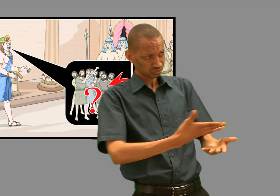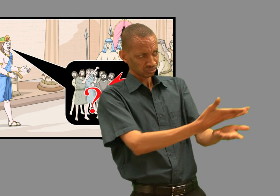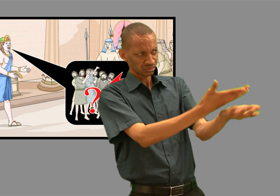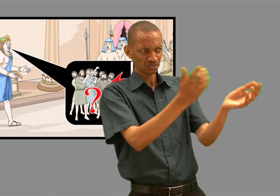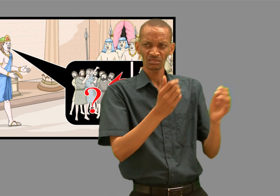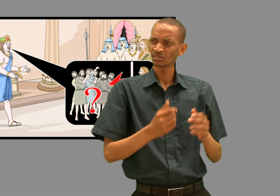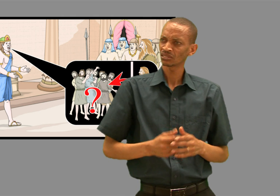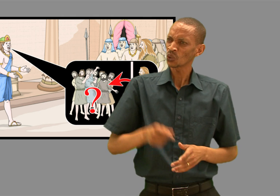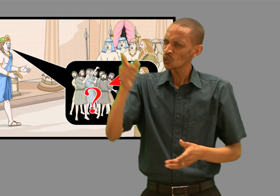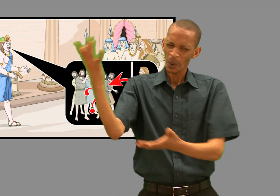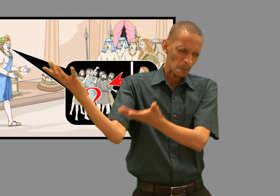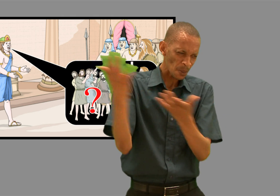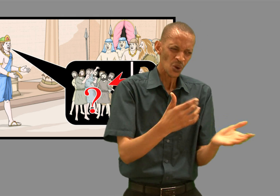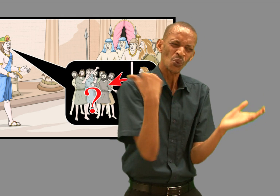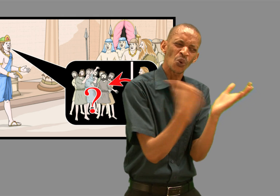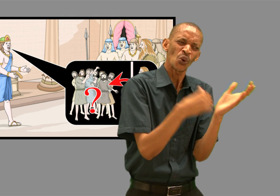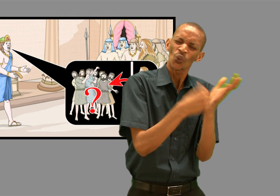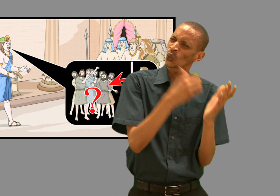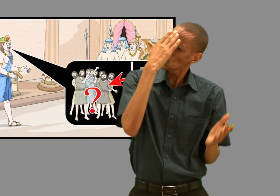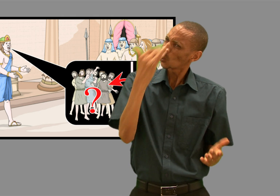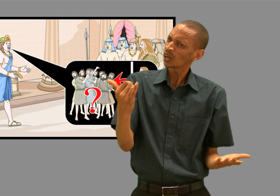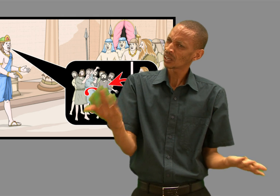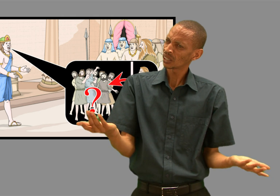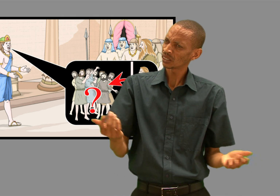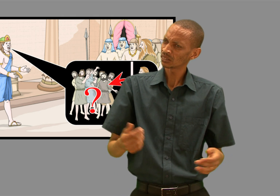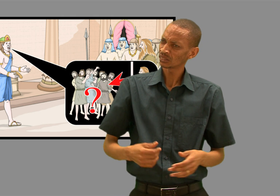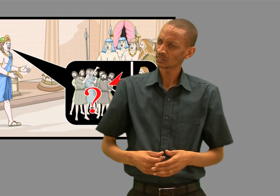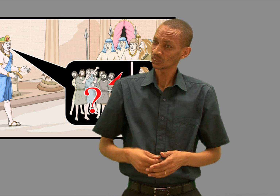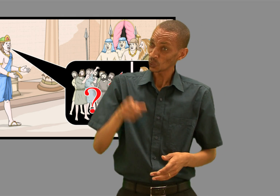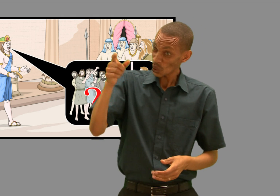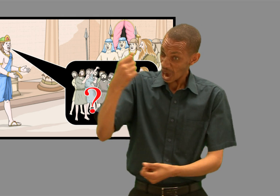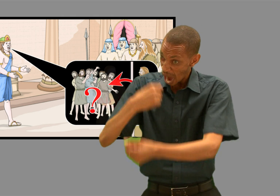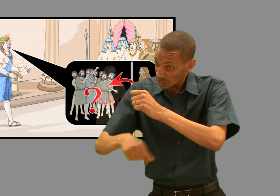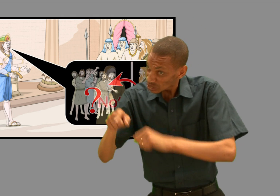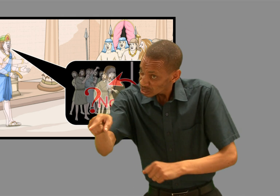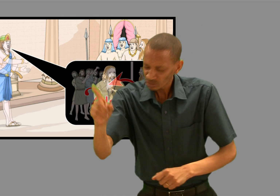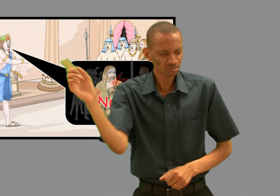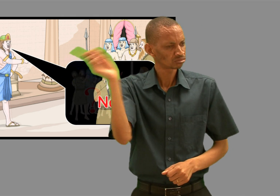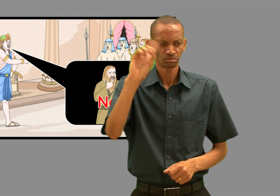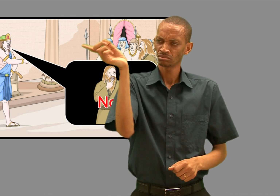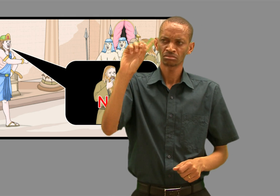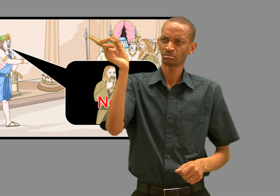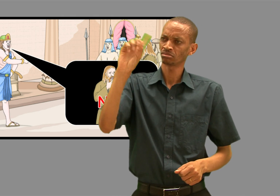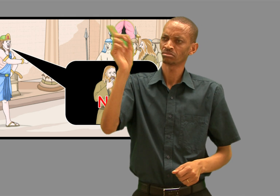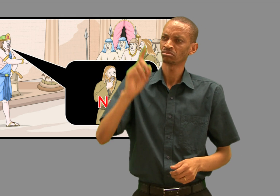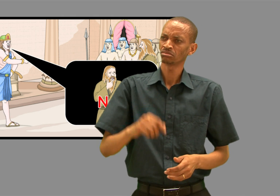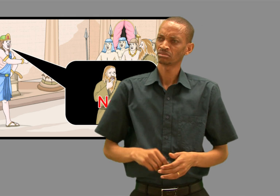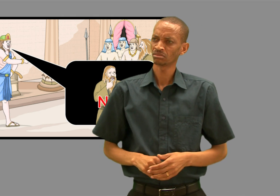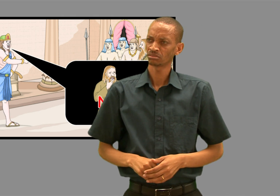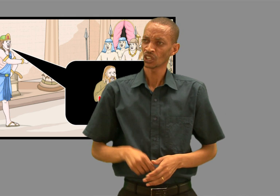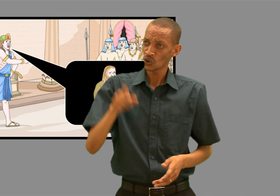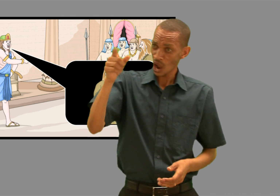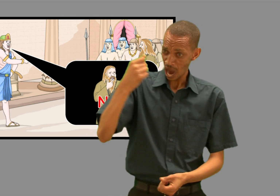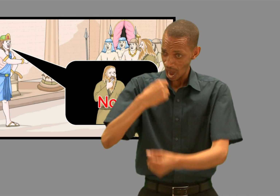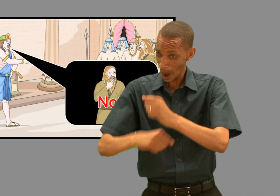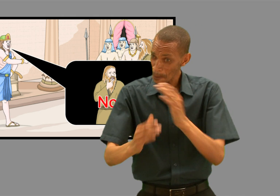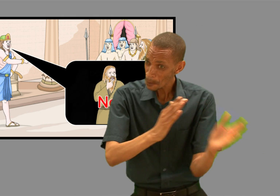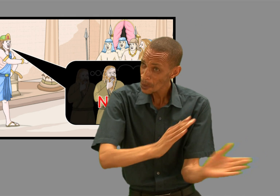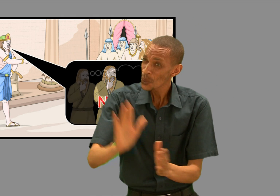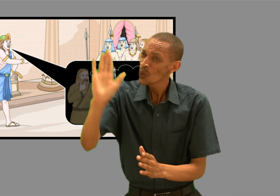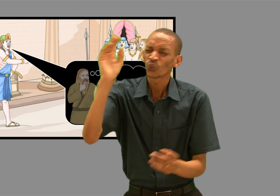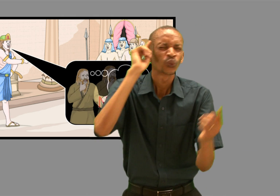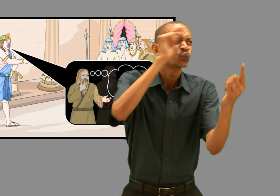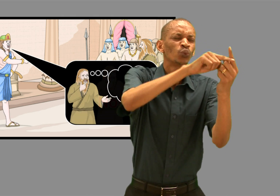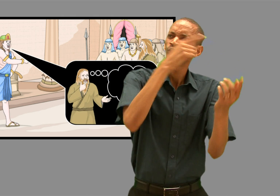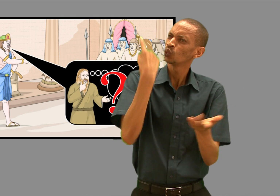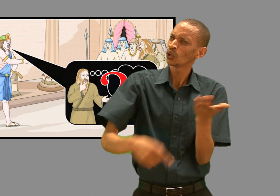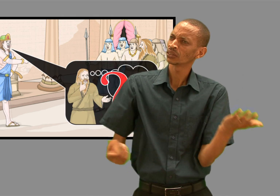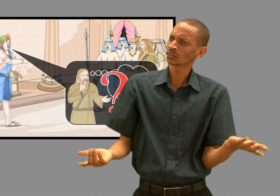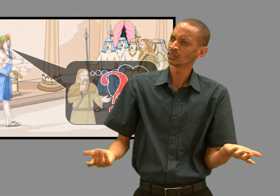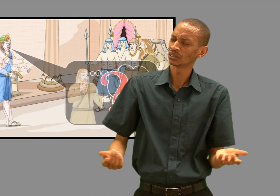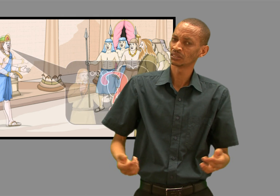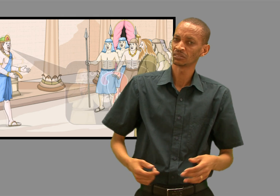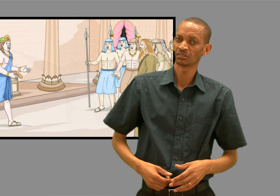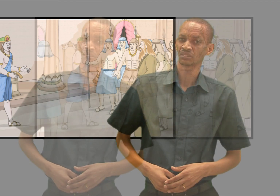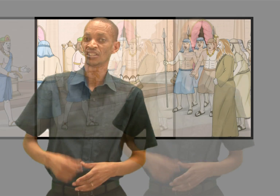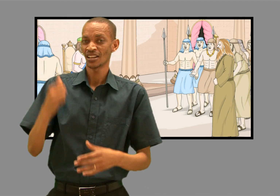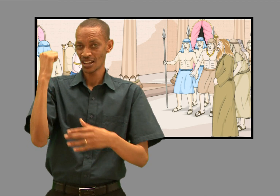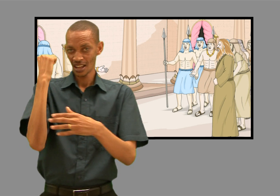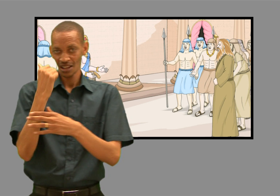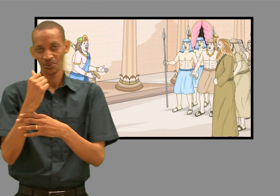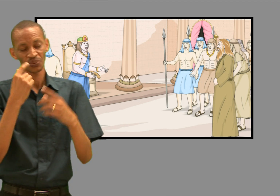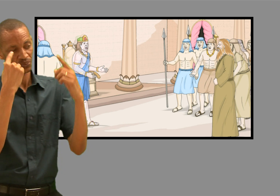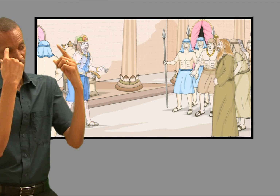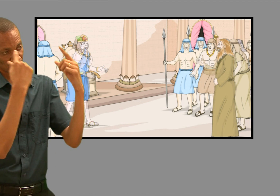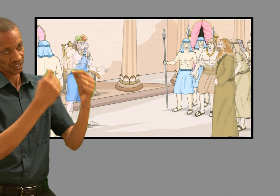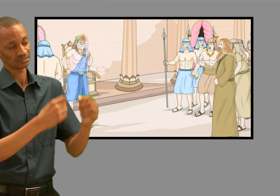Abimelech also asked Abraham, “What prompted you to do such a thing?”